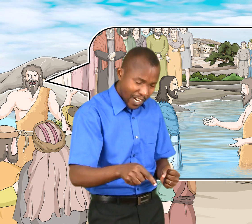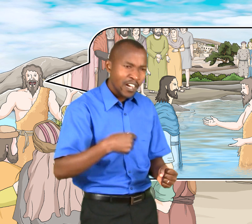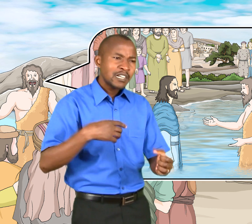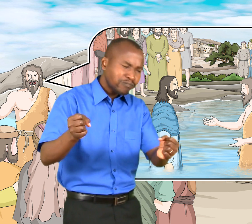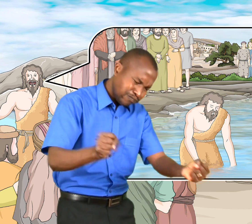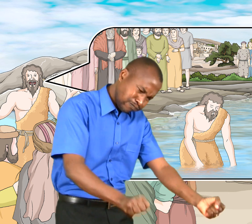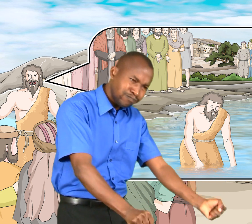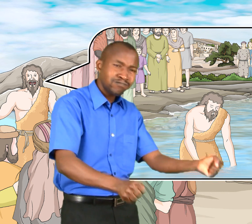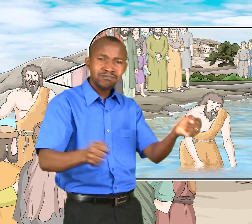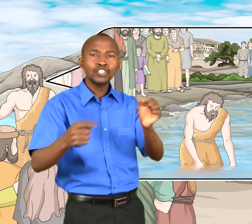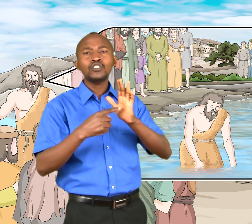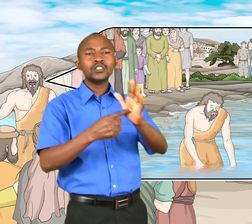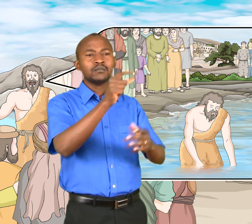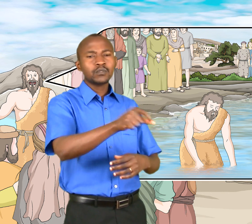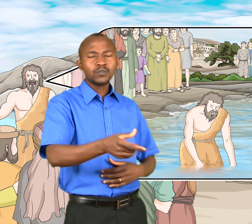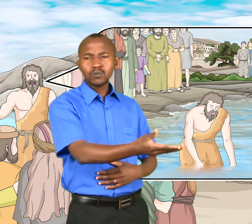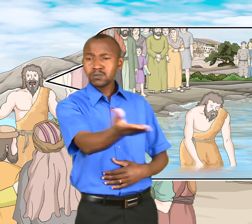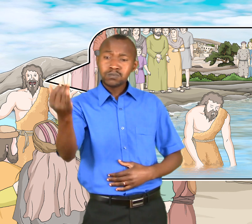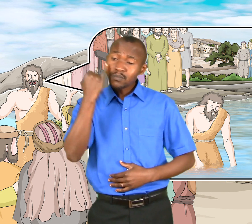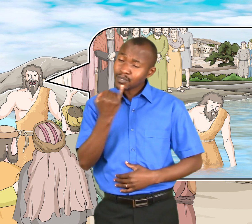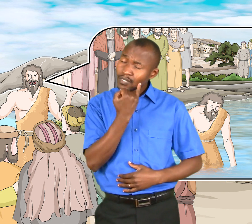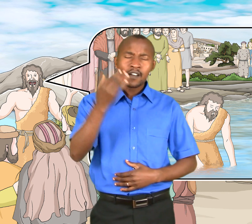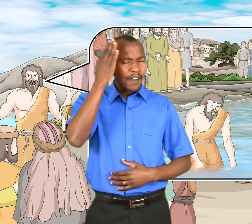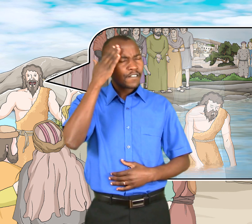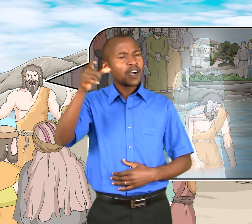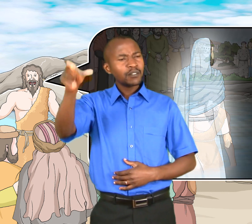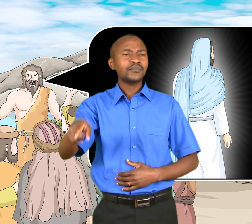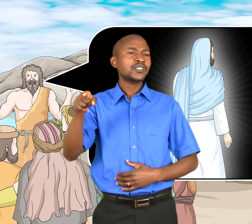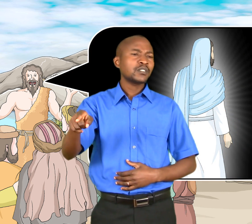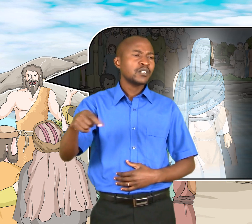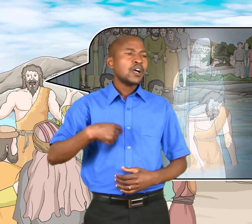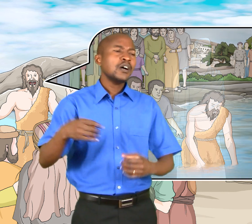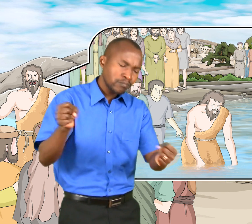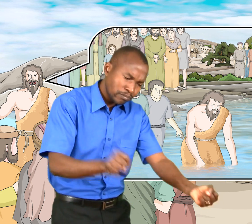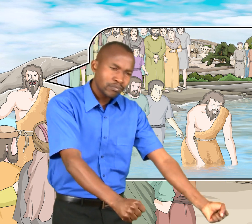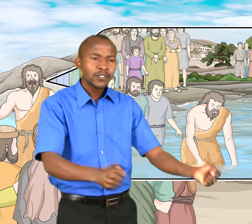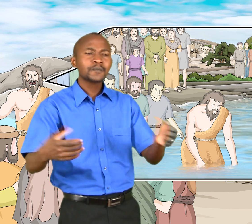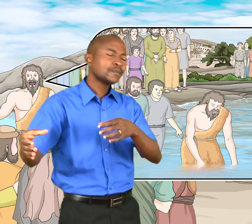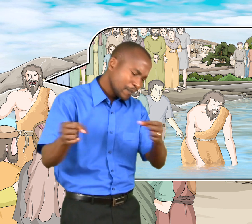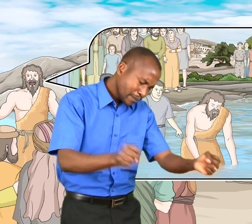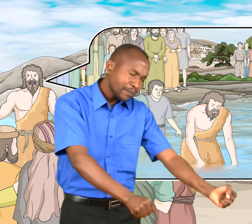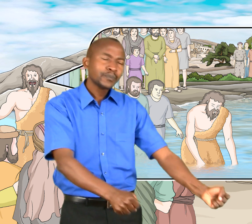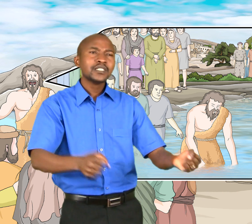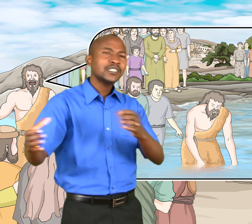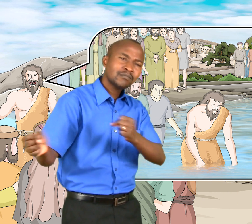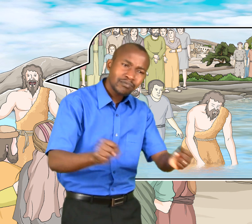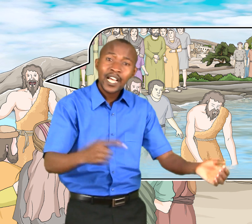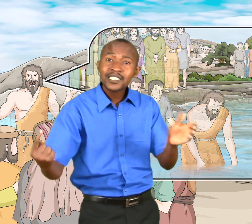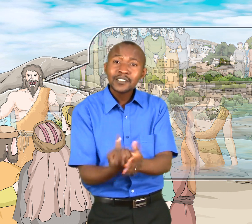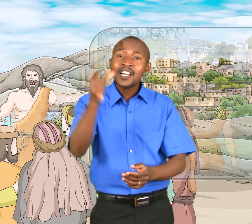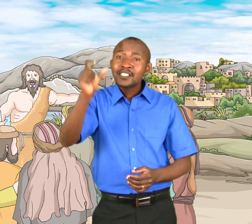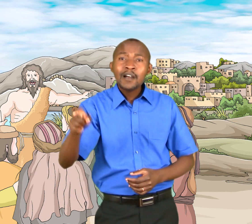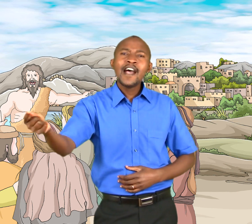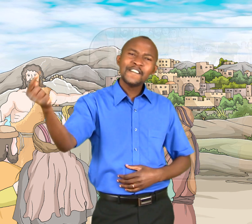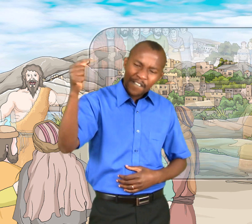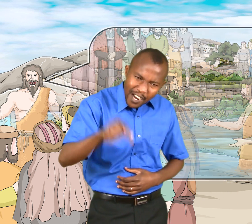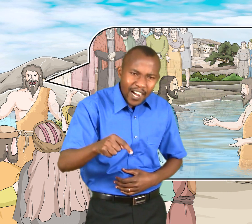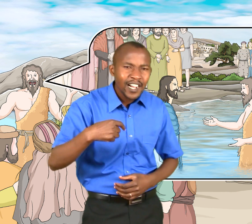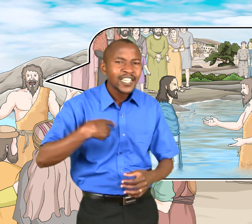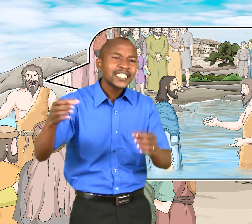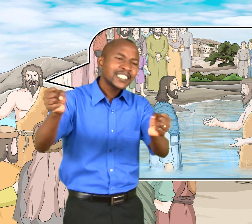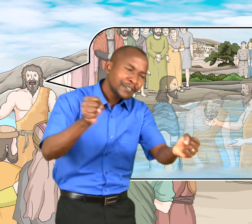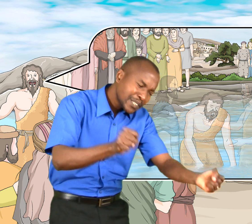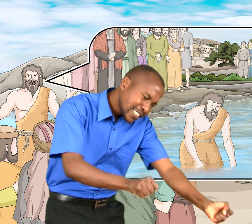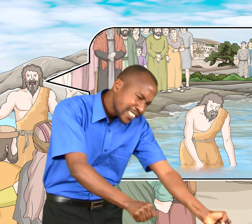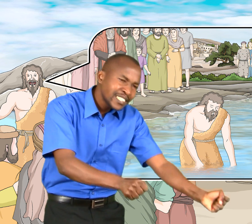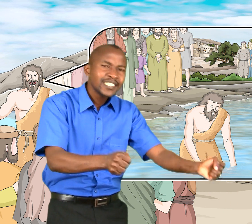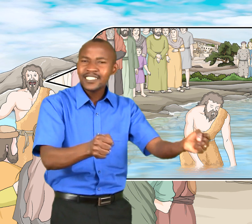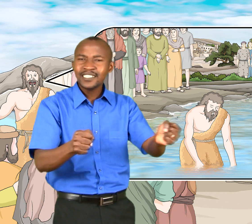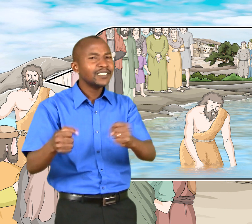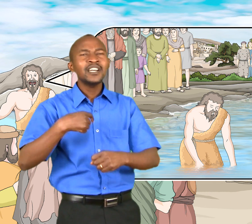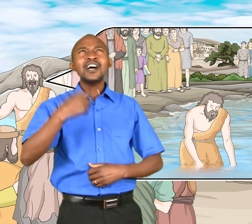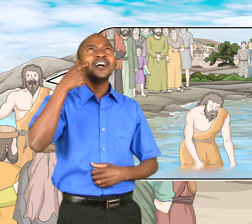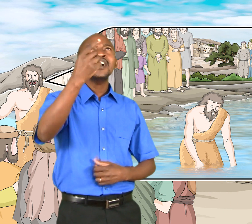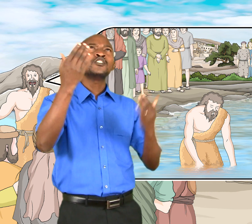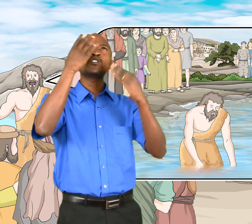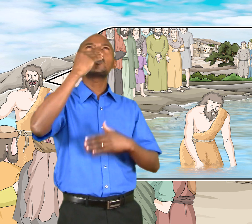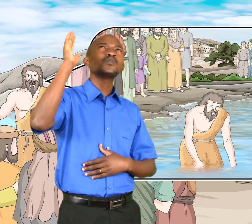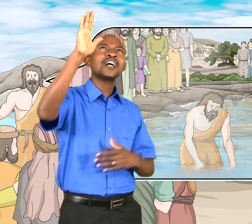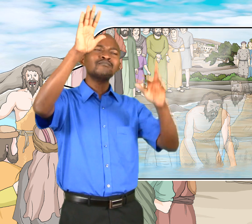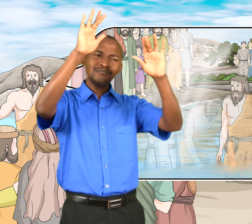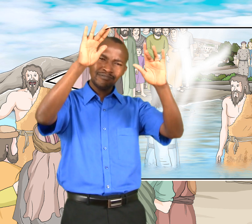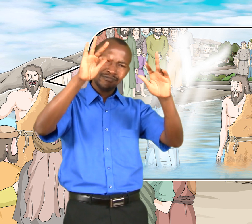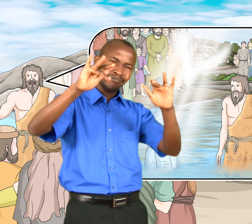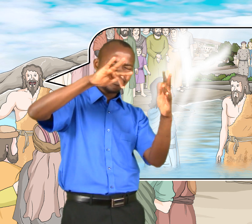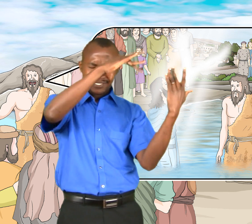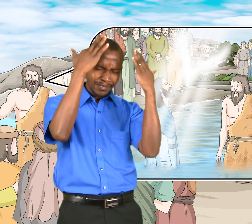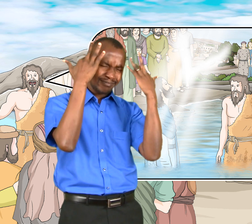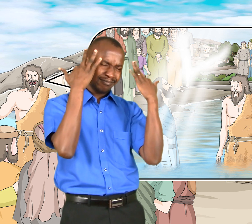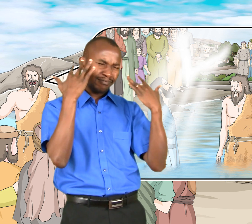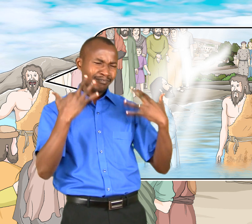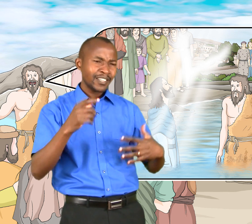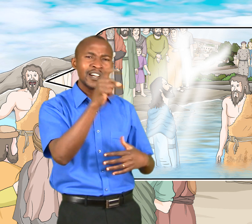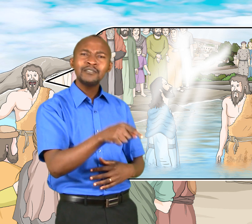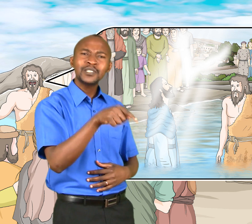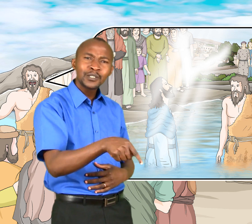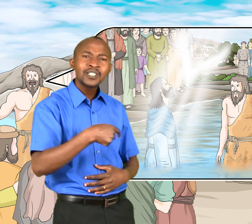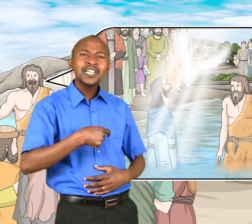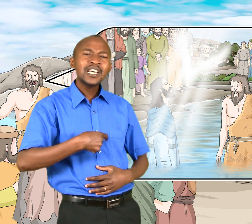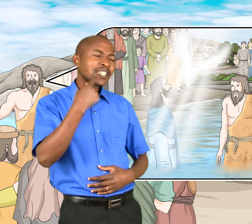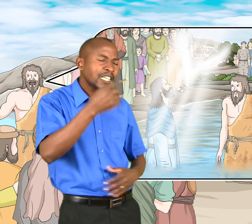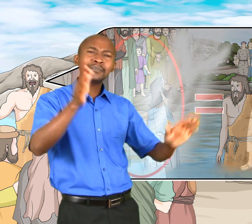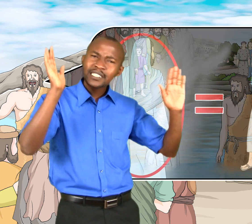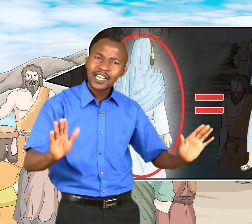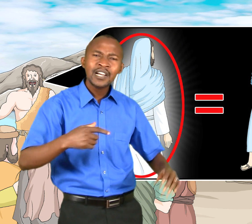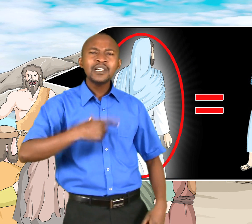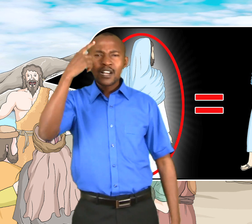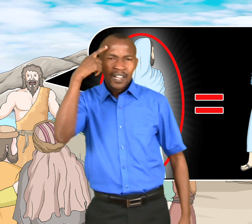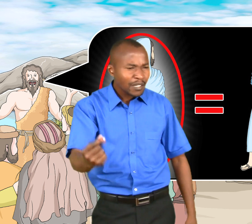I myself did not know Him, but the One who sent me to baptize with water told me, ‘The man on whom you see the Spirit descend and rest is He who will baptize with the Holy Spirit.’